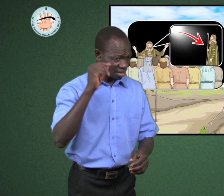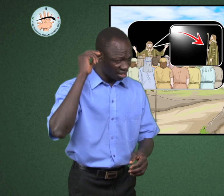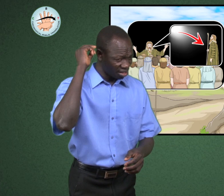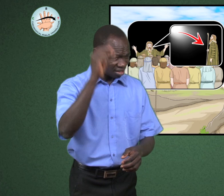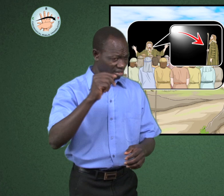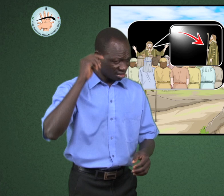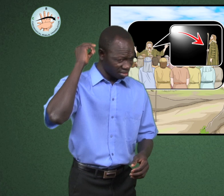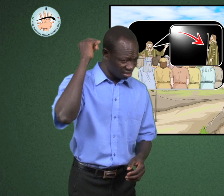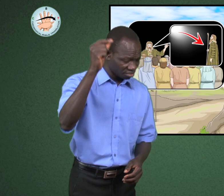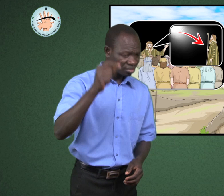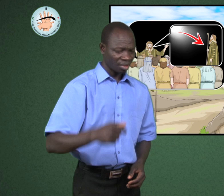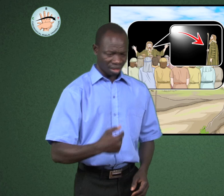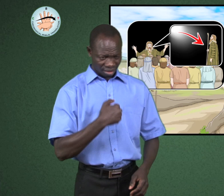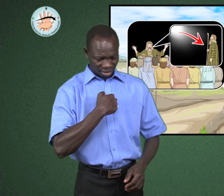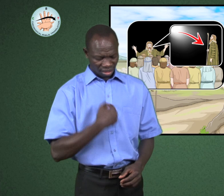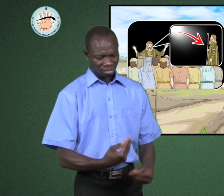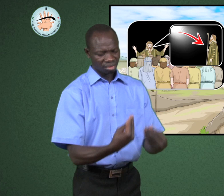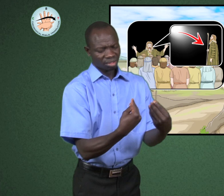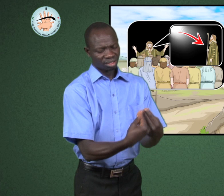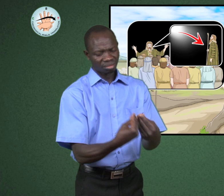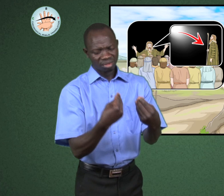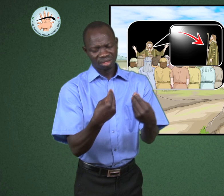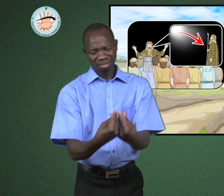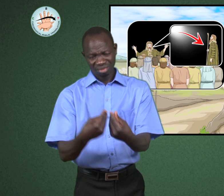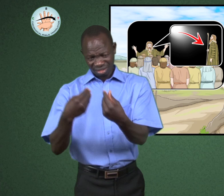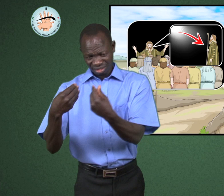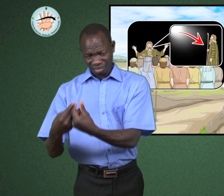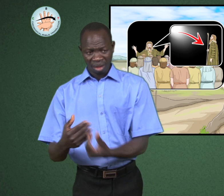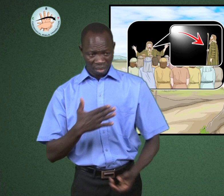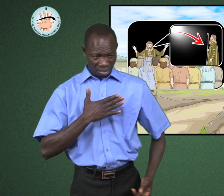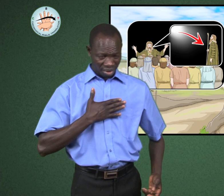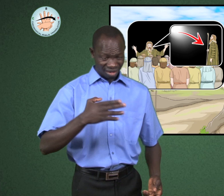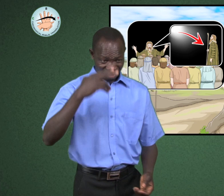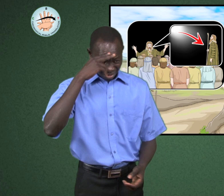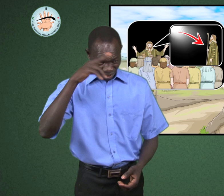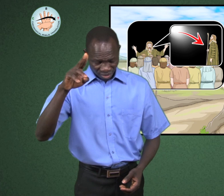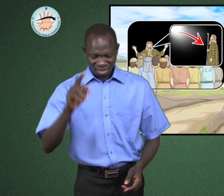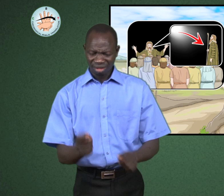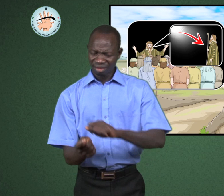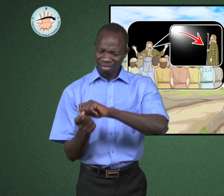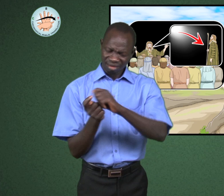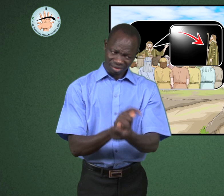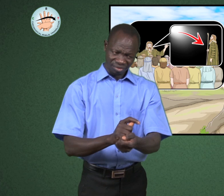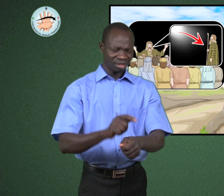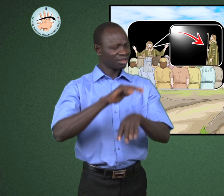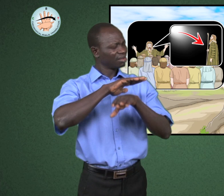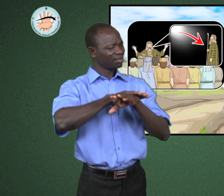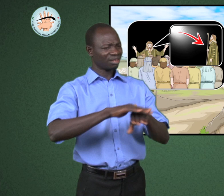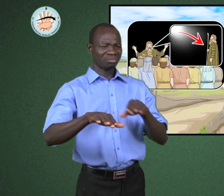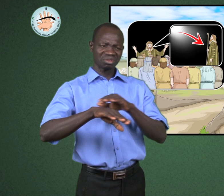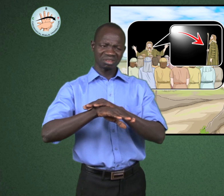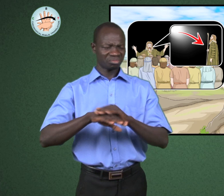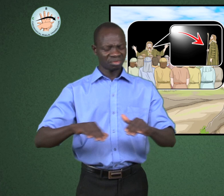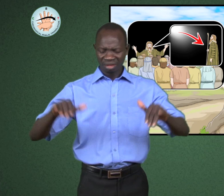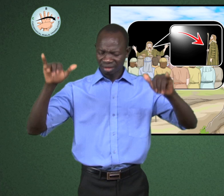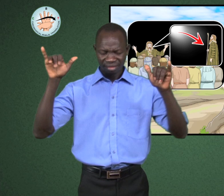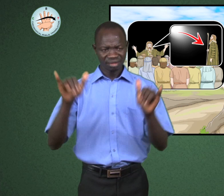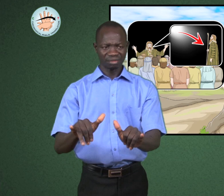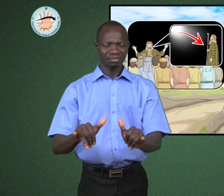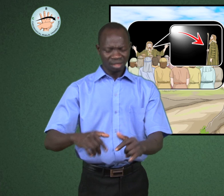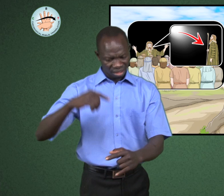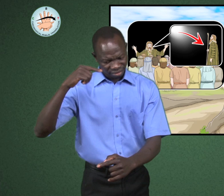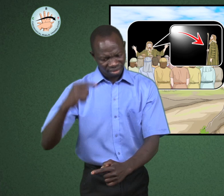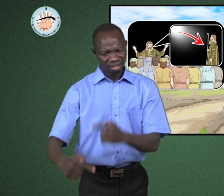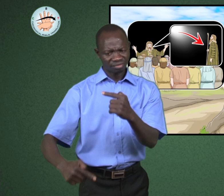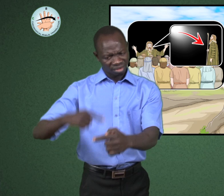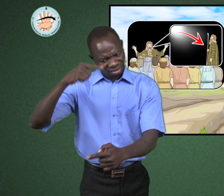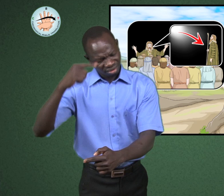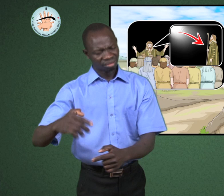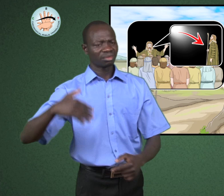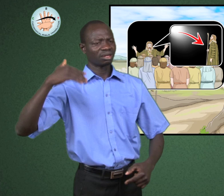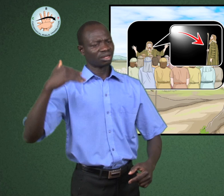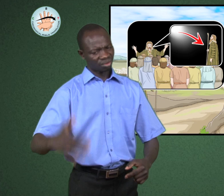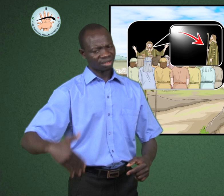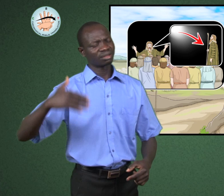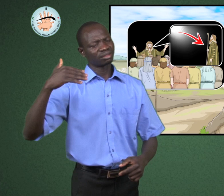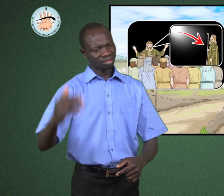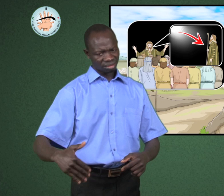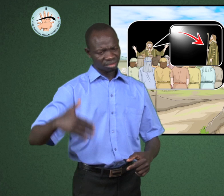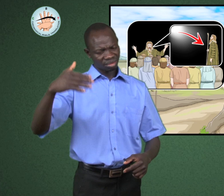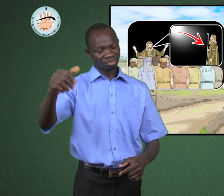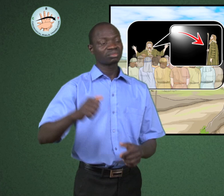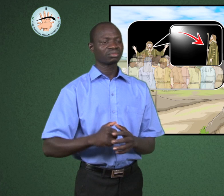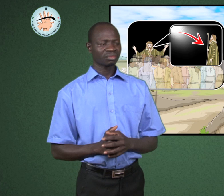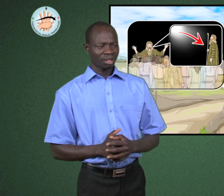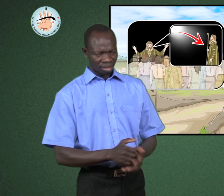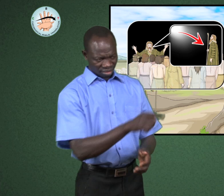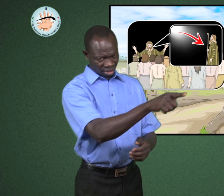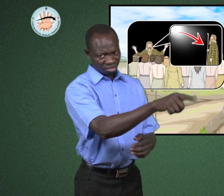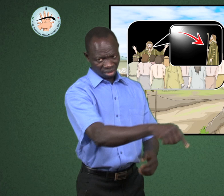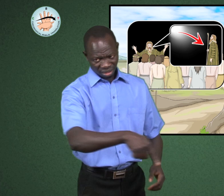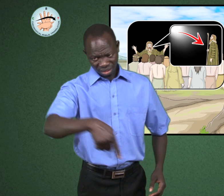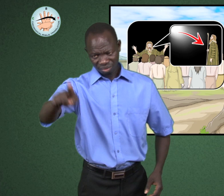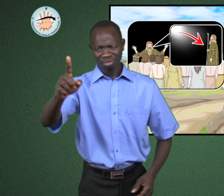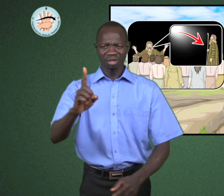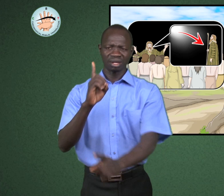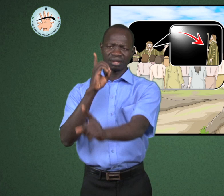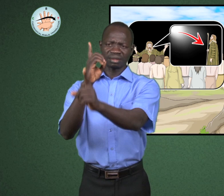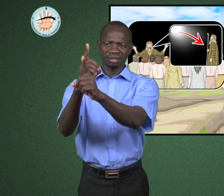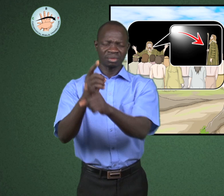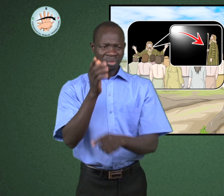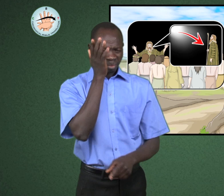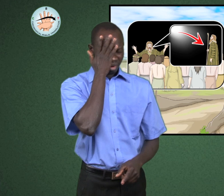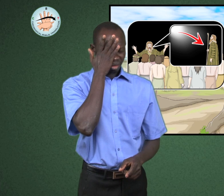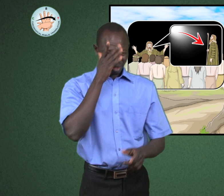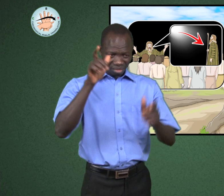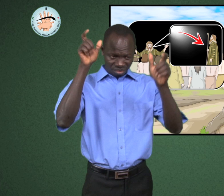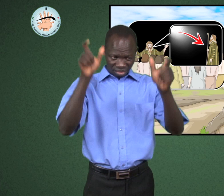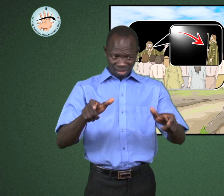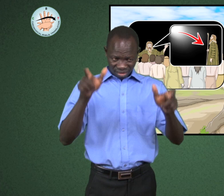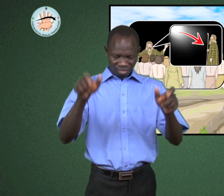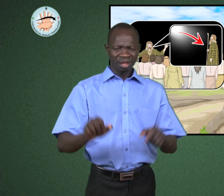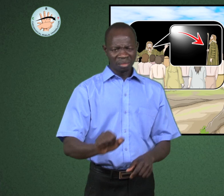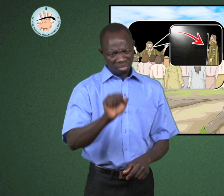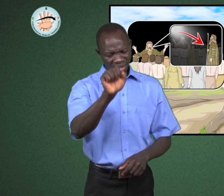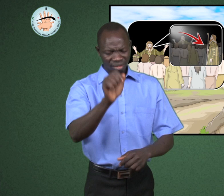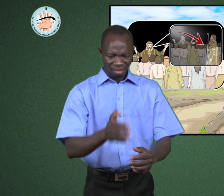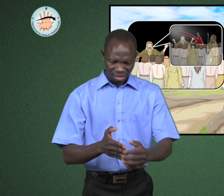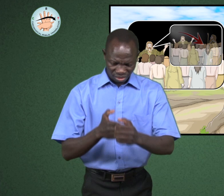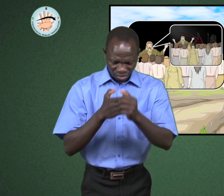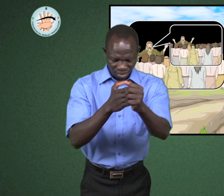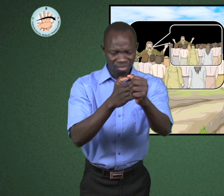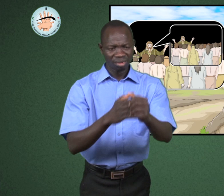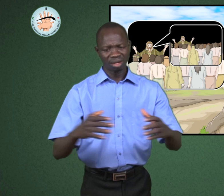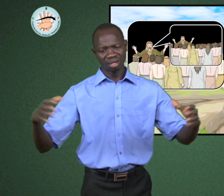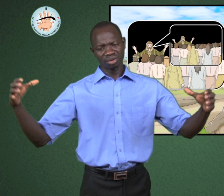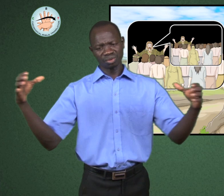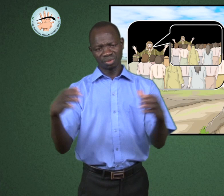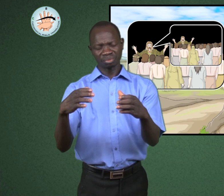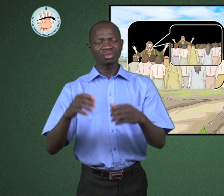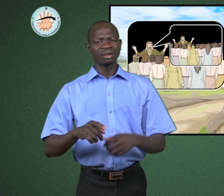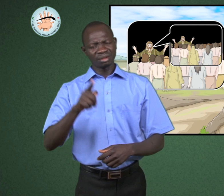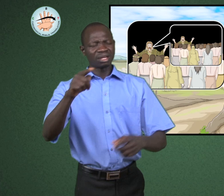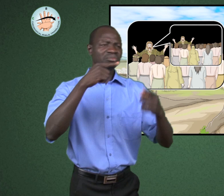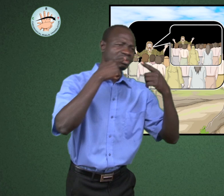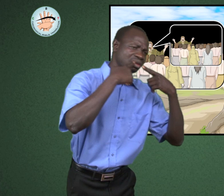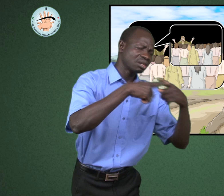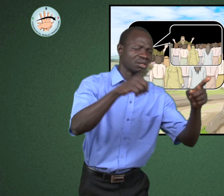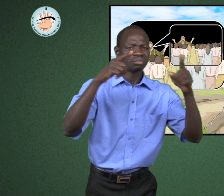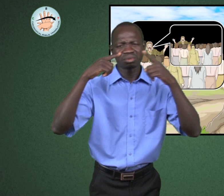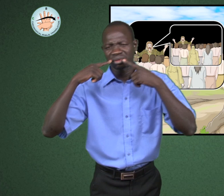This is My name forever, and this is how I am to be remembered in every generation.